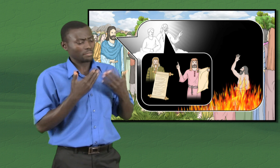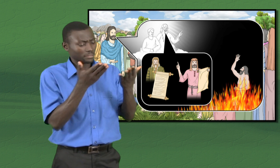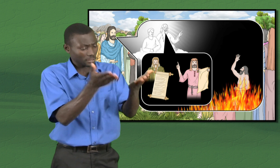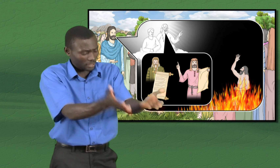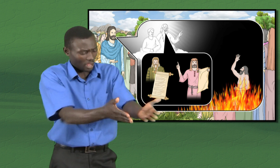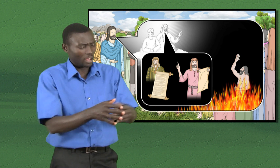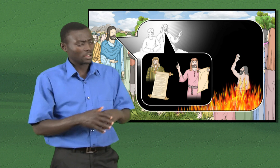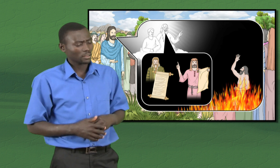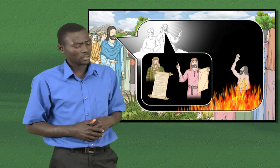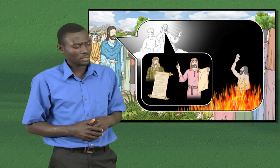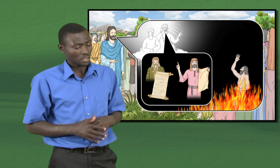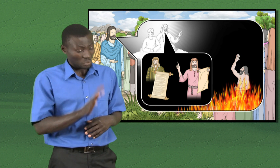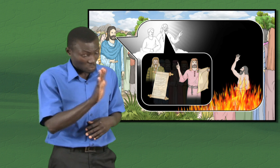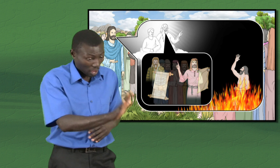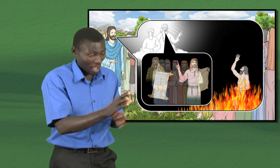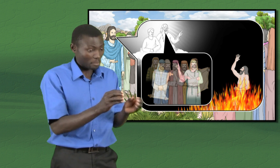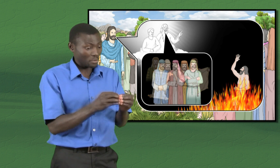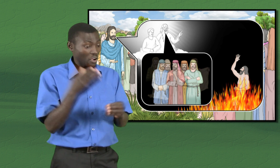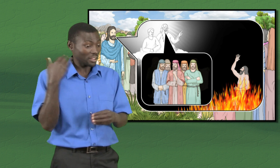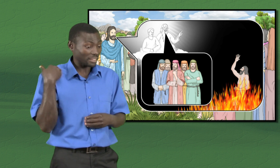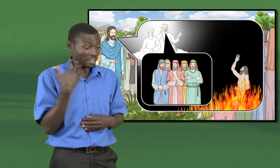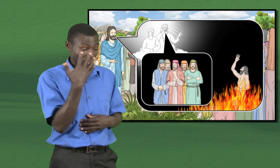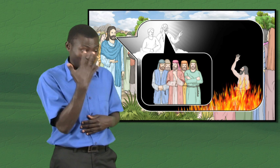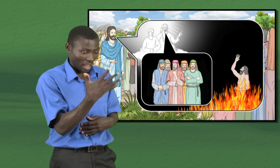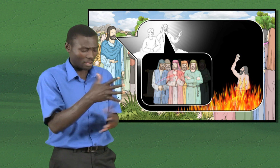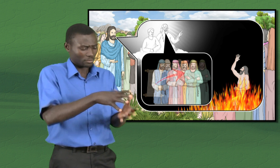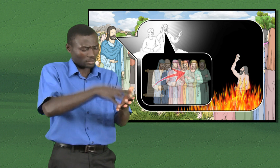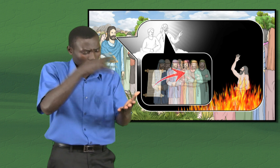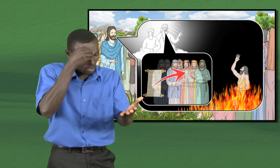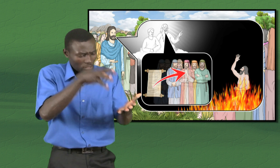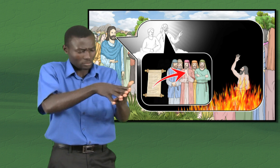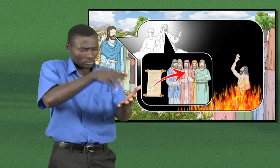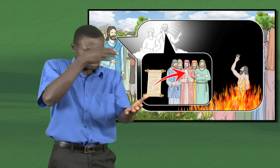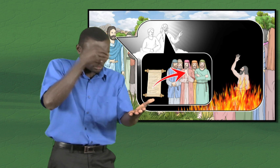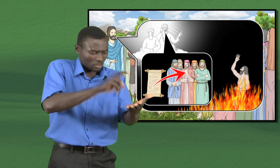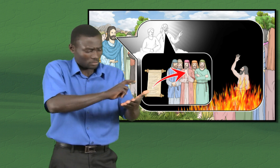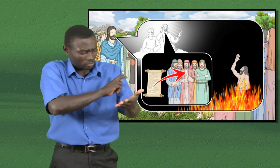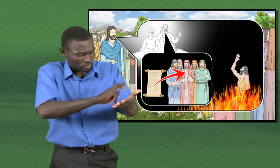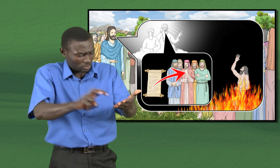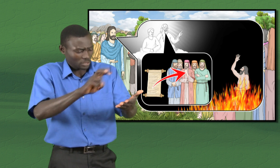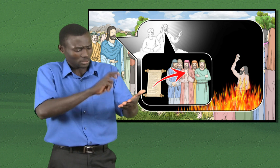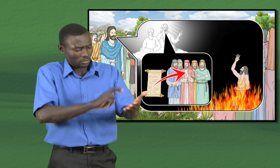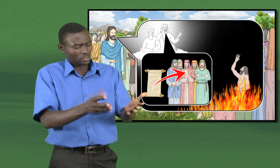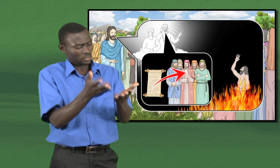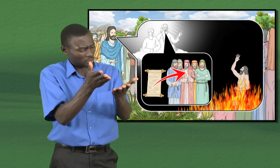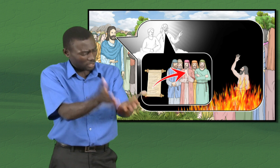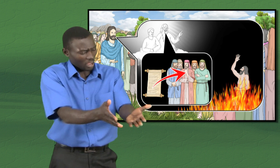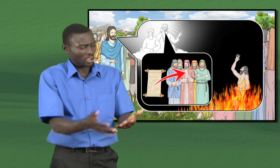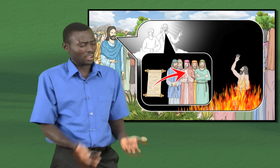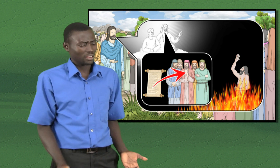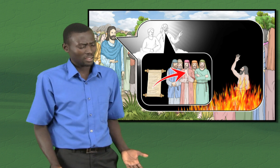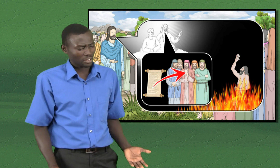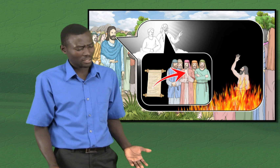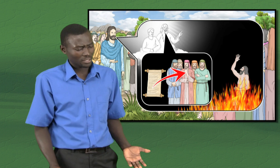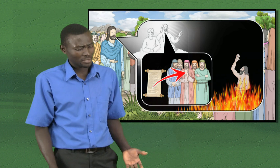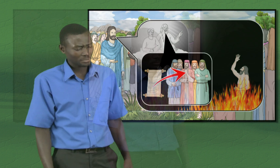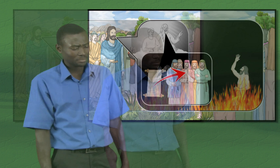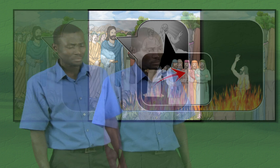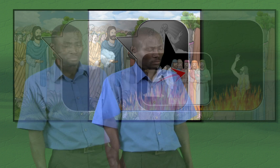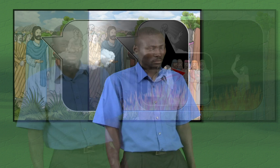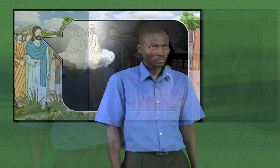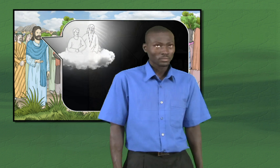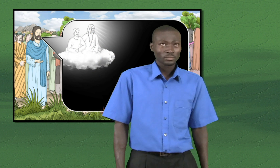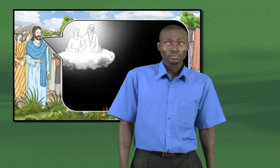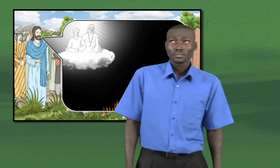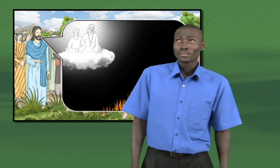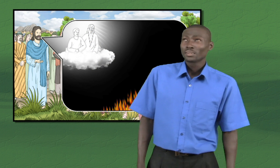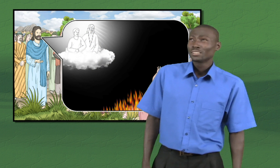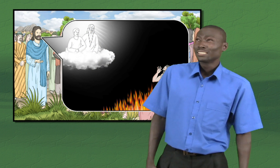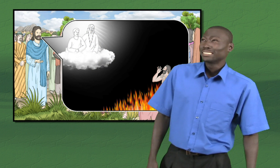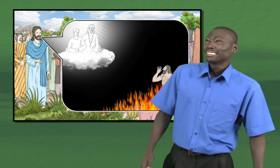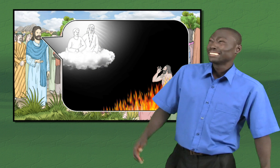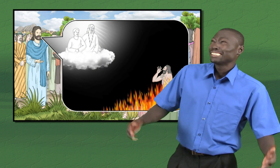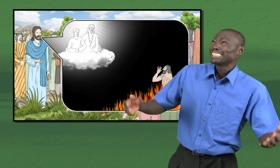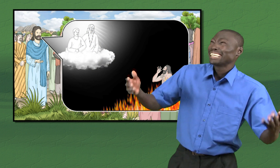let your brothers listen to them.’